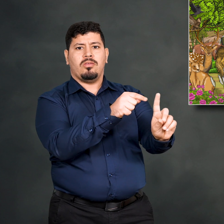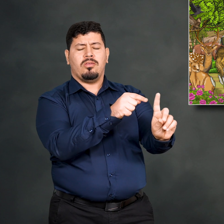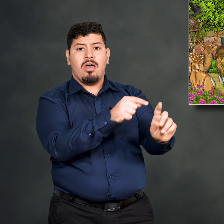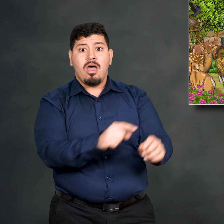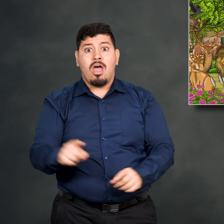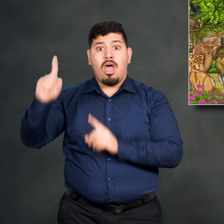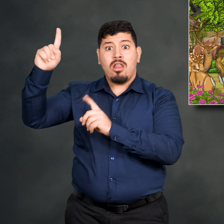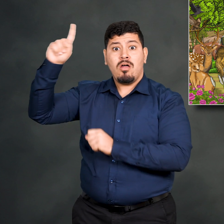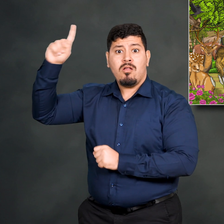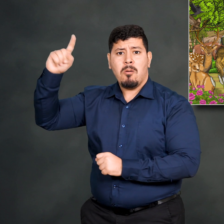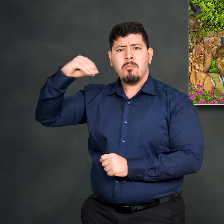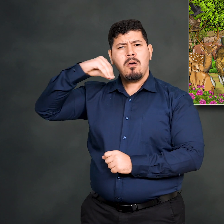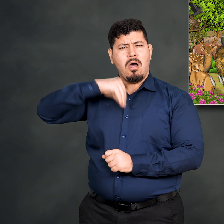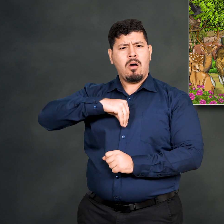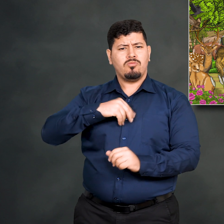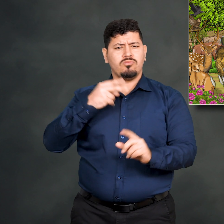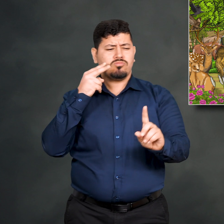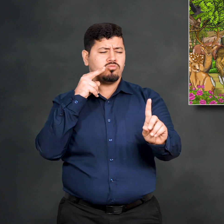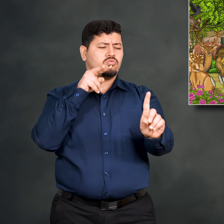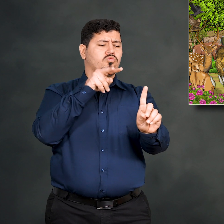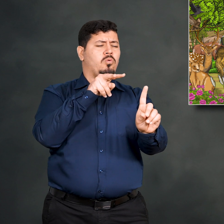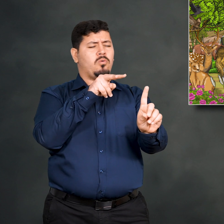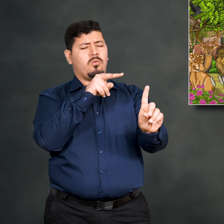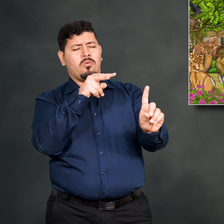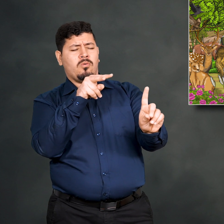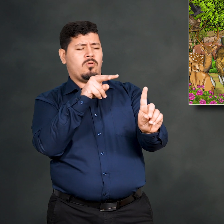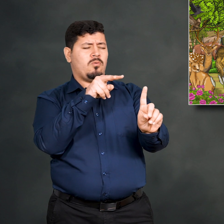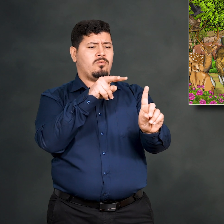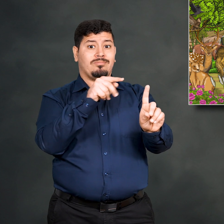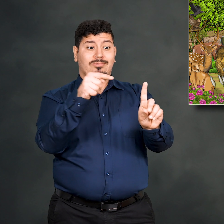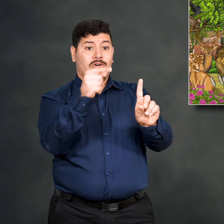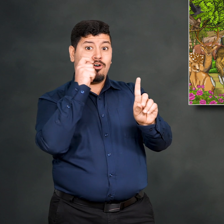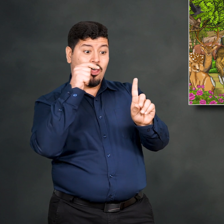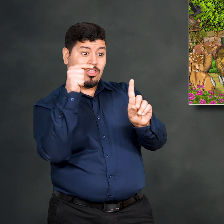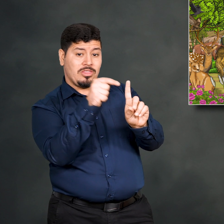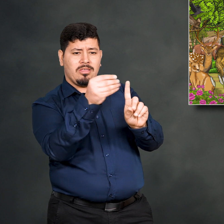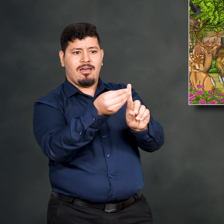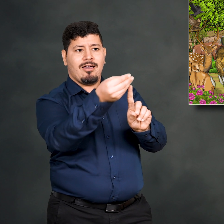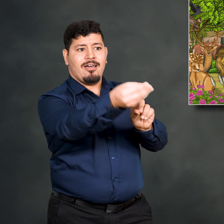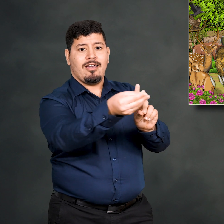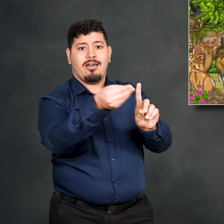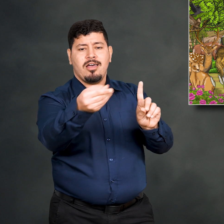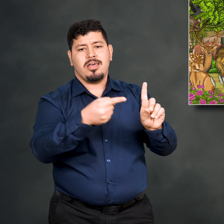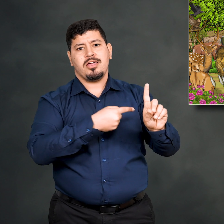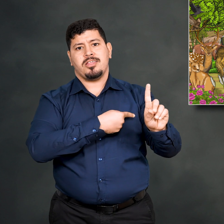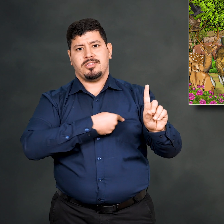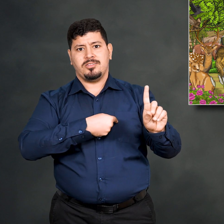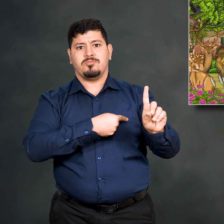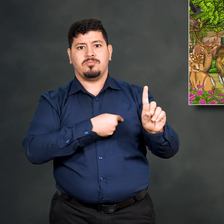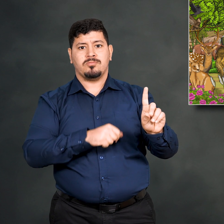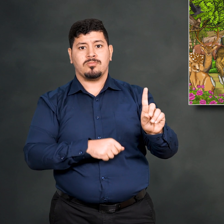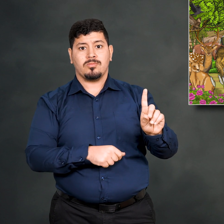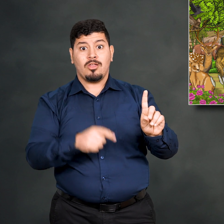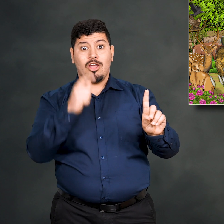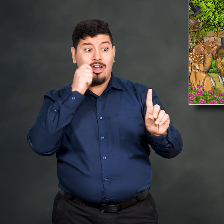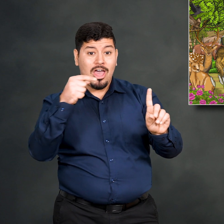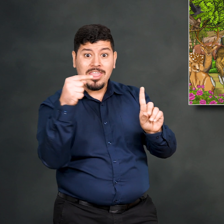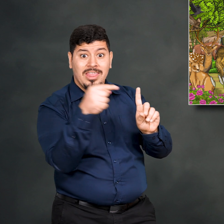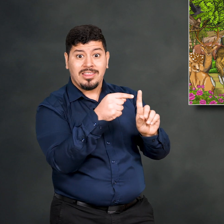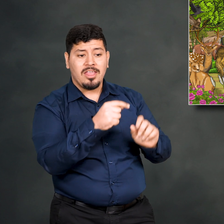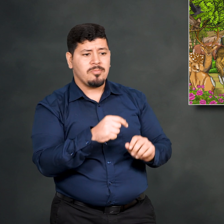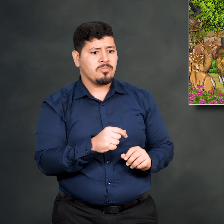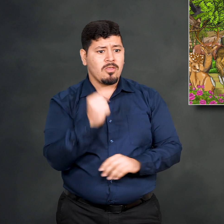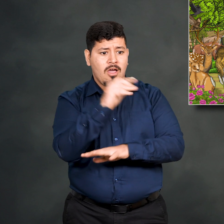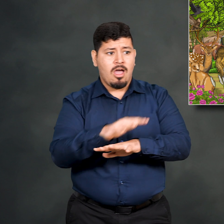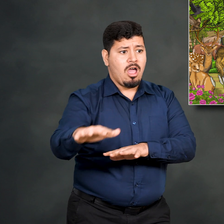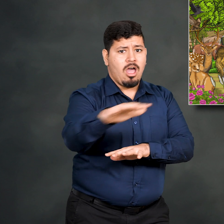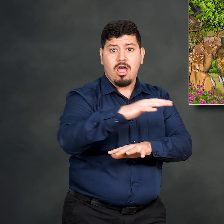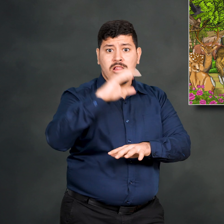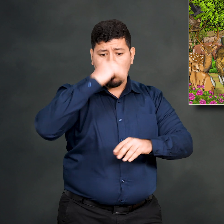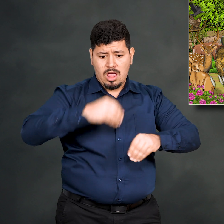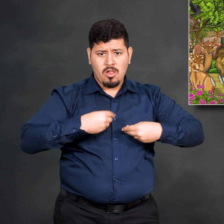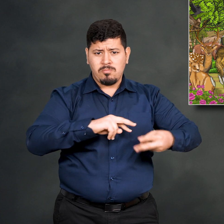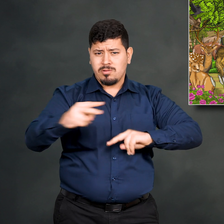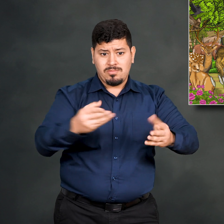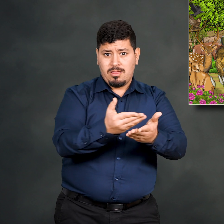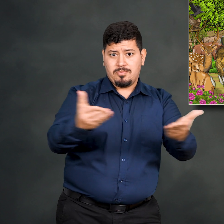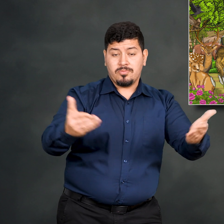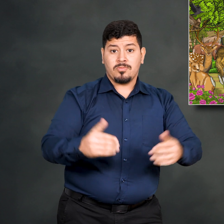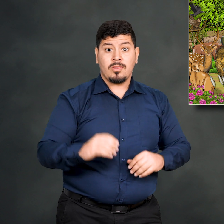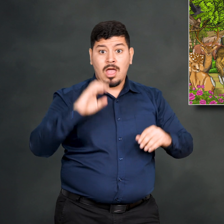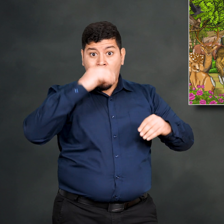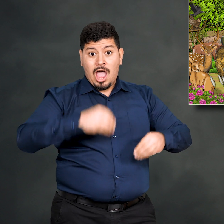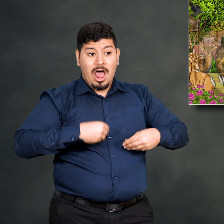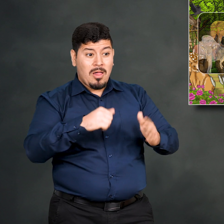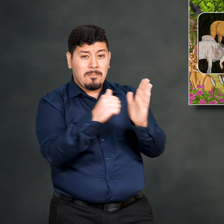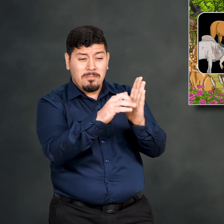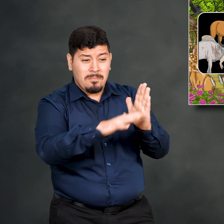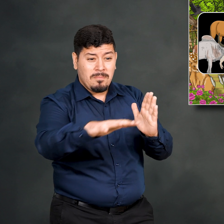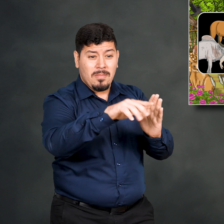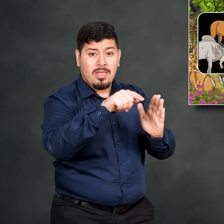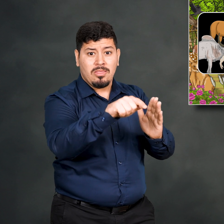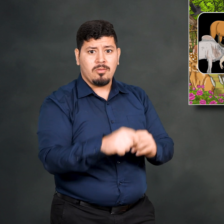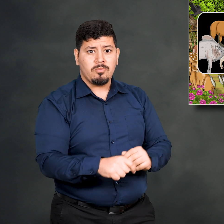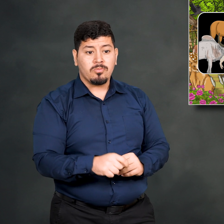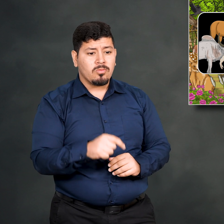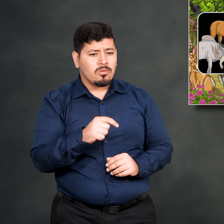And whatever the man called each living creature, that was its name.